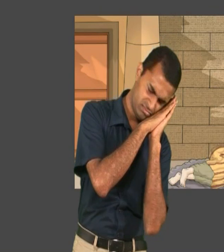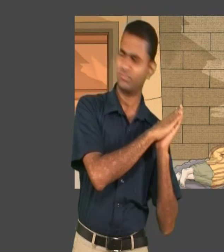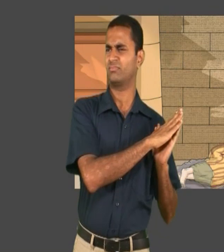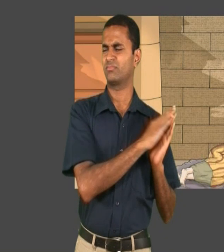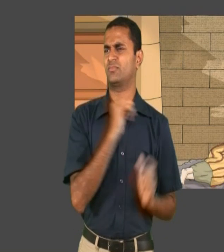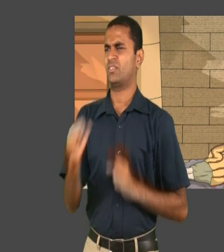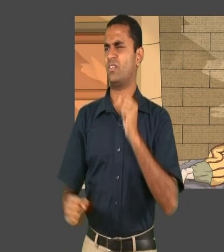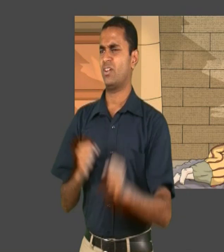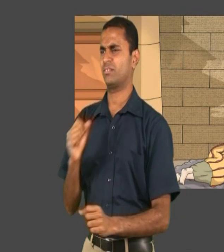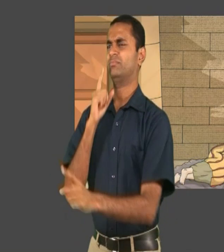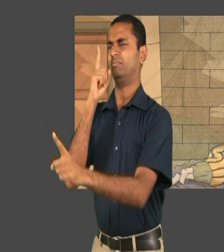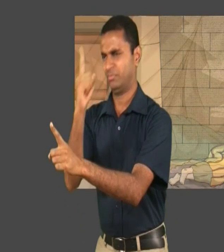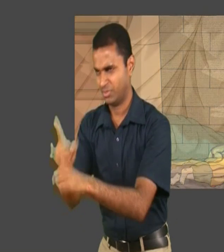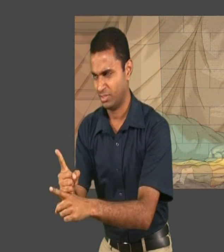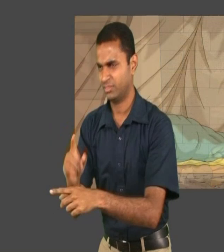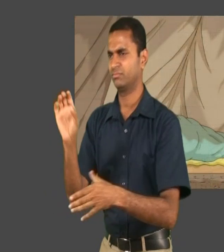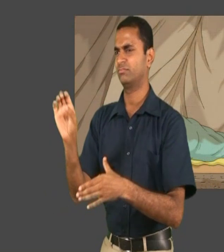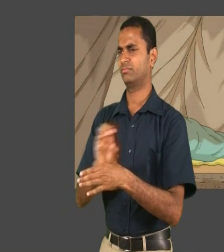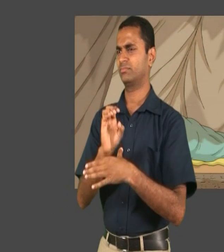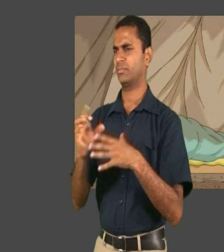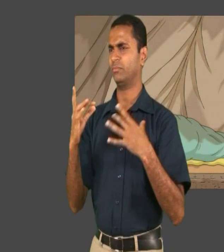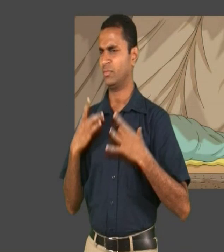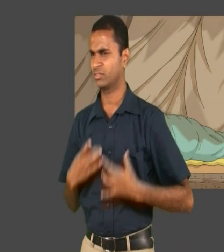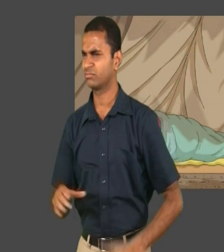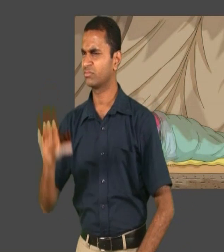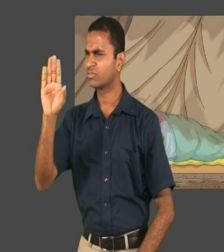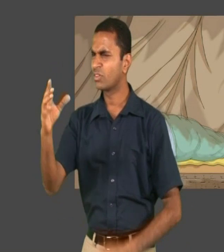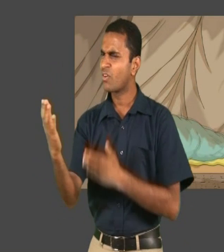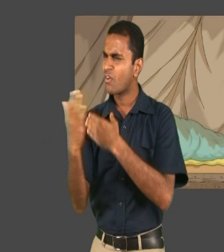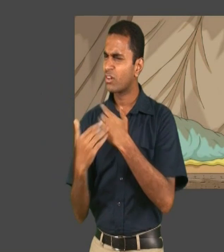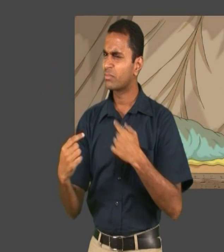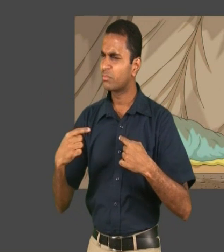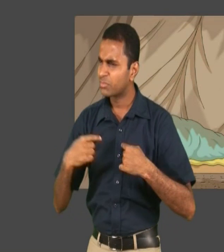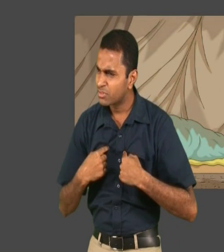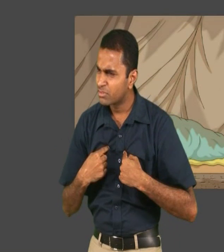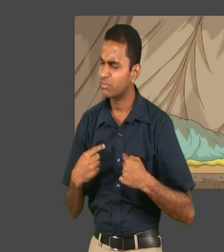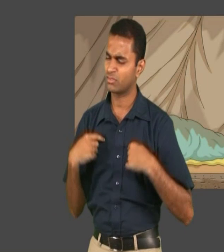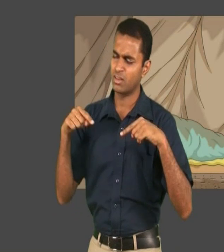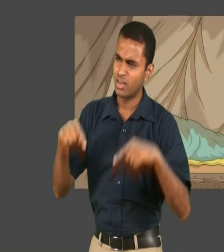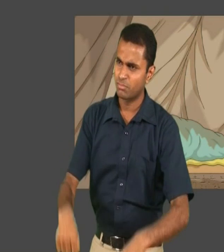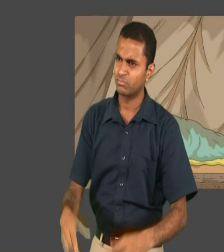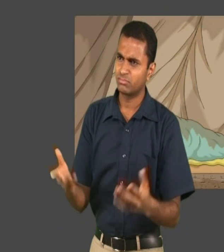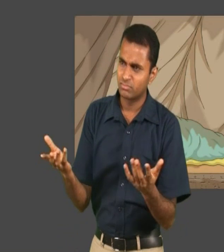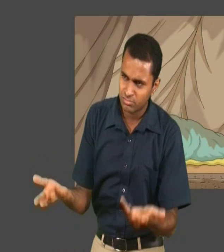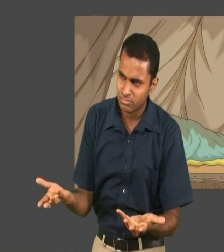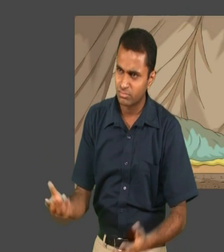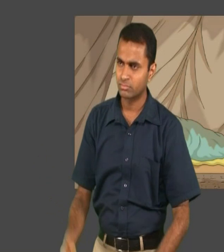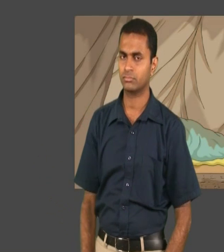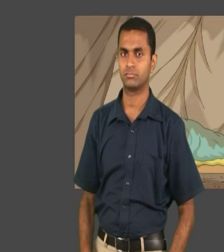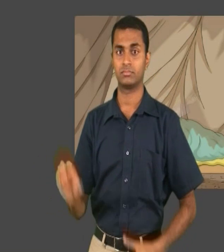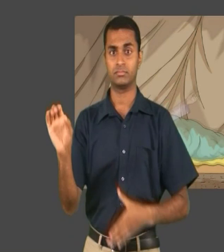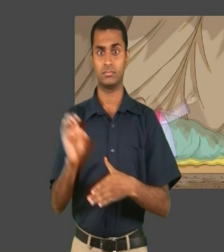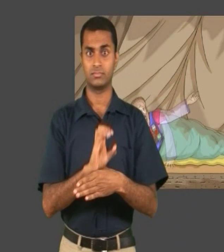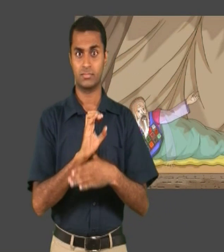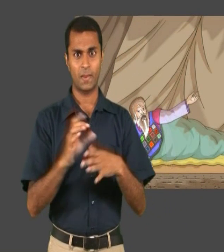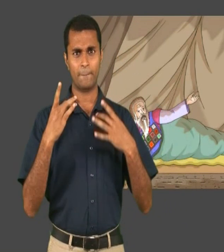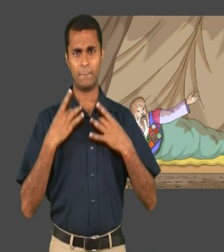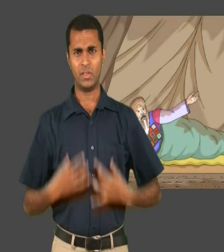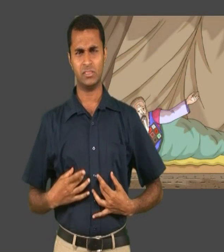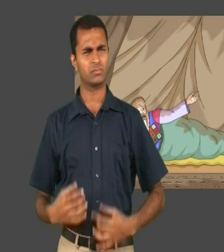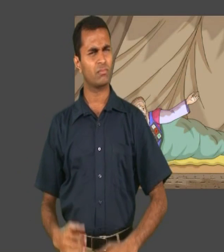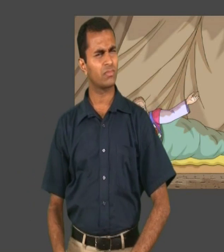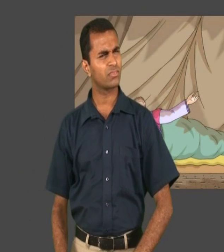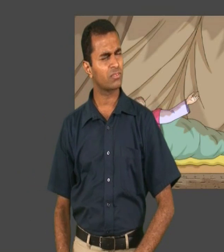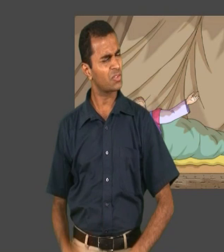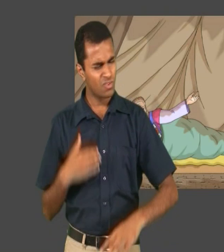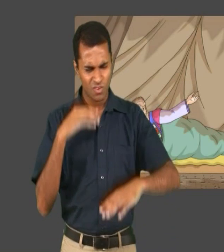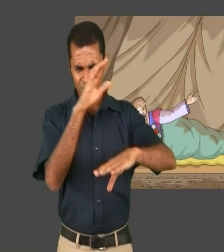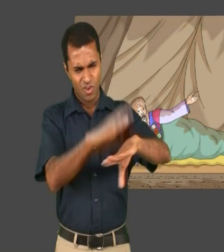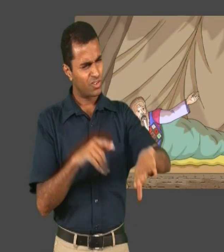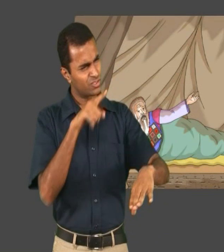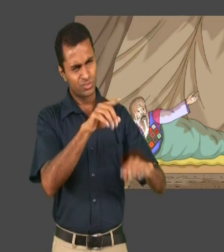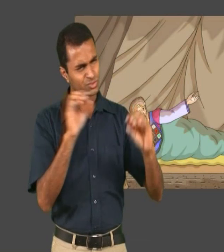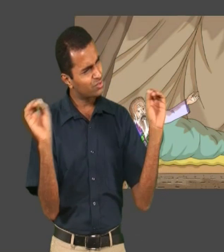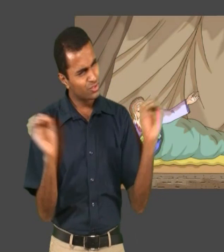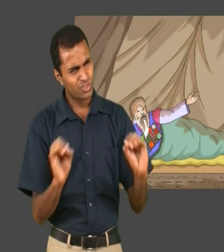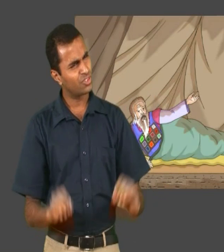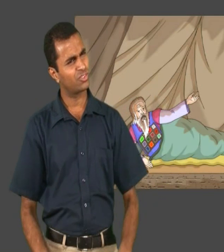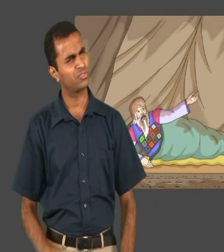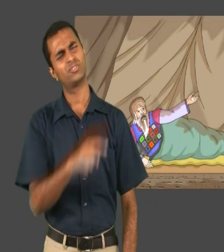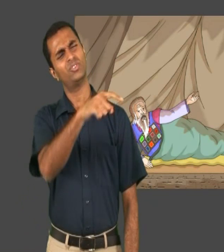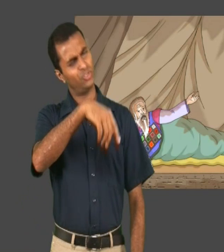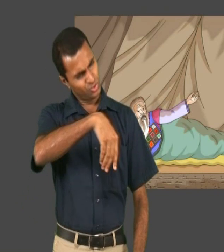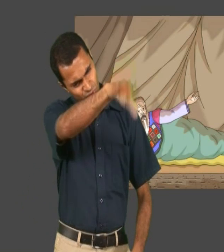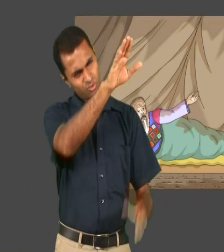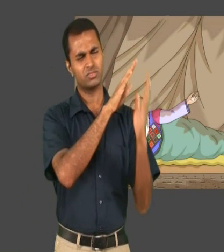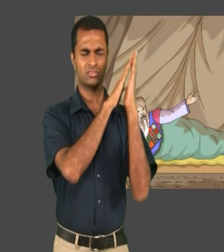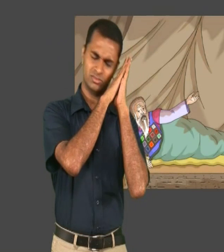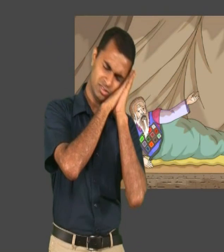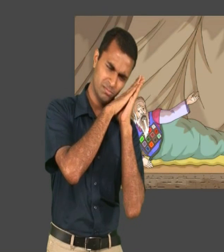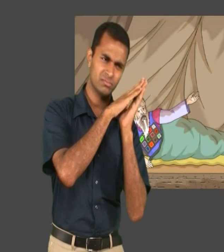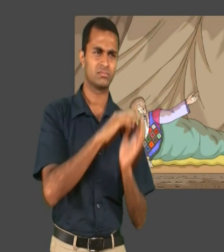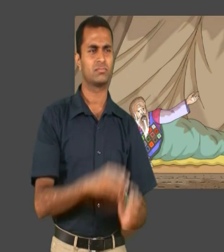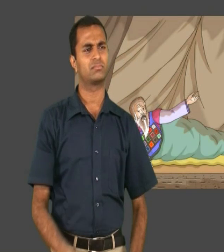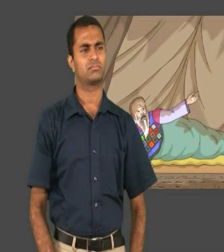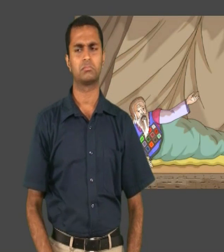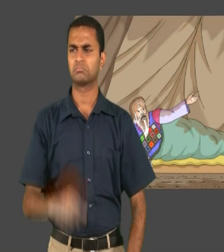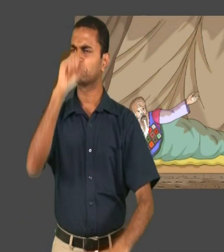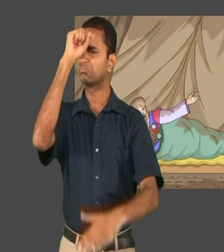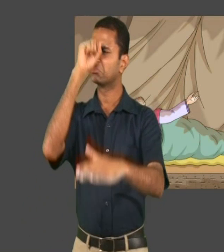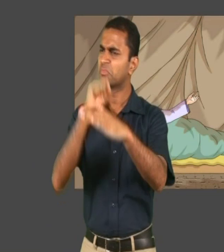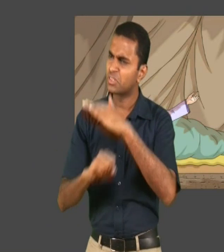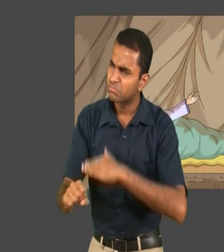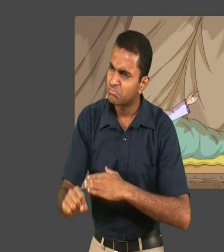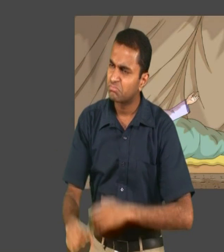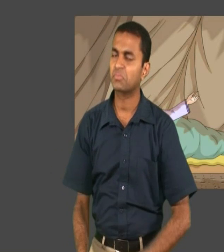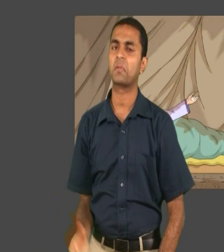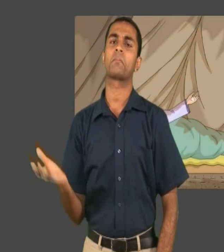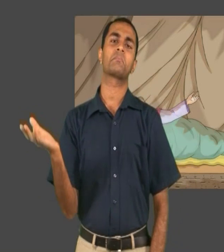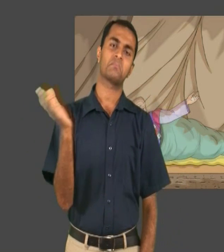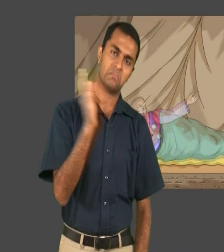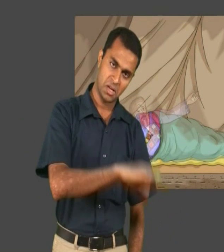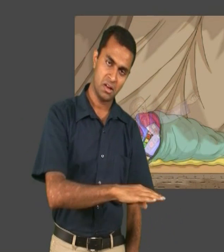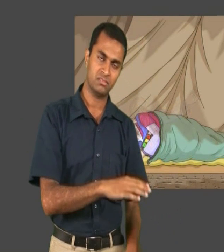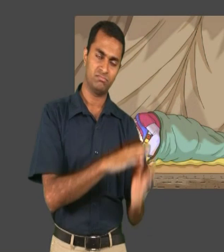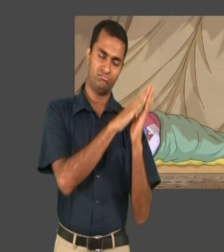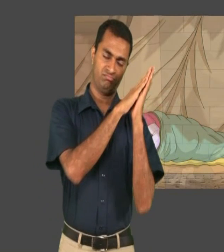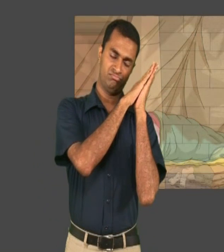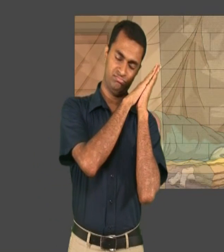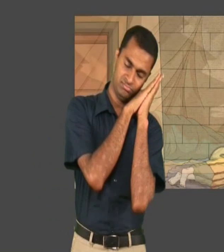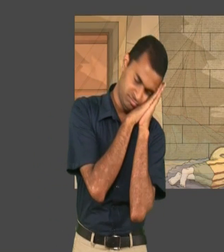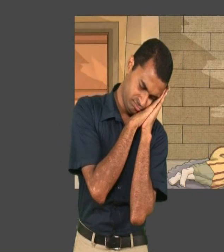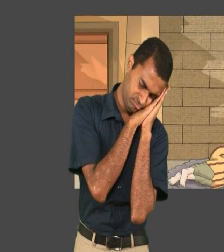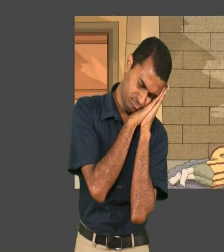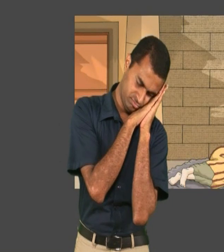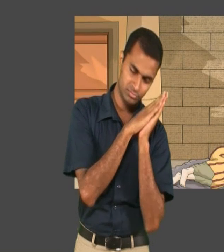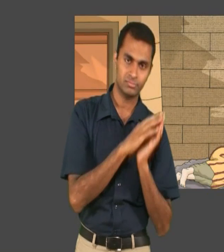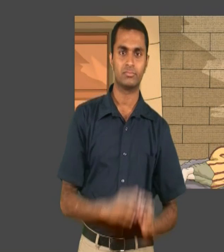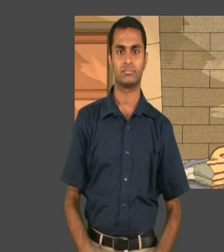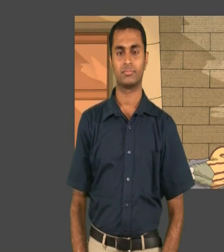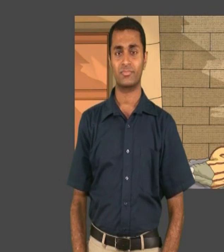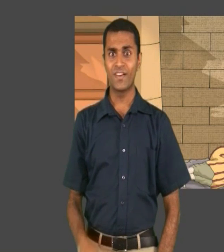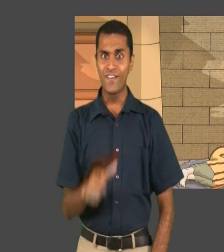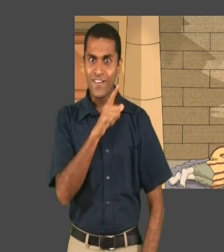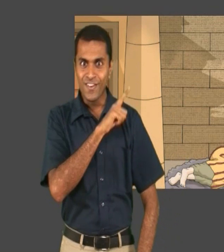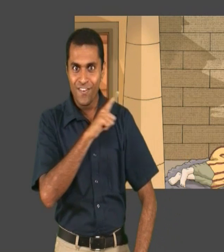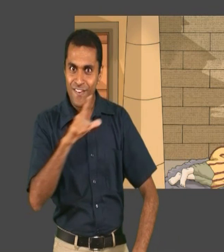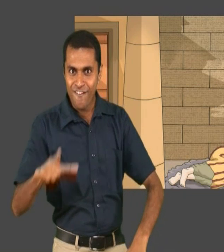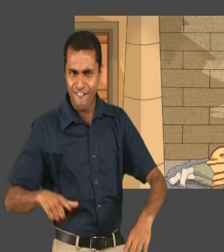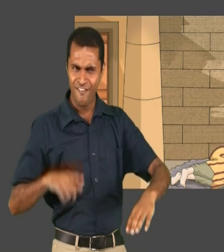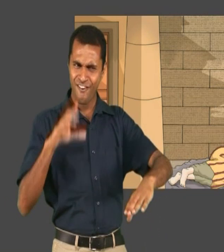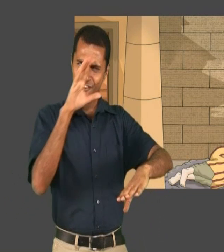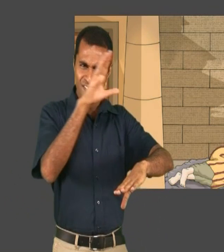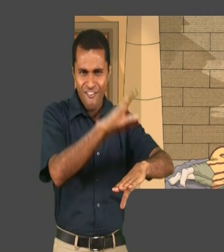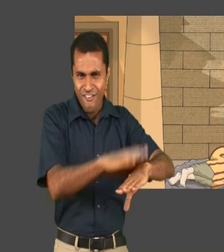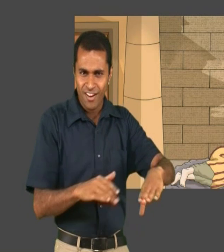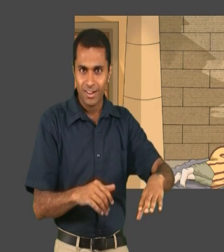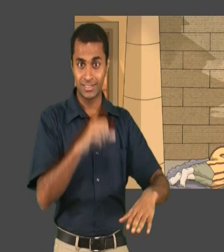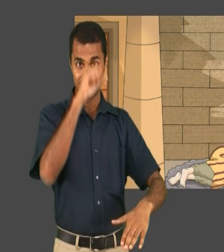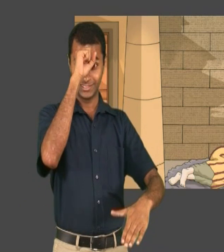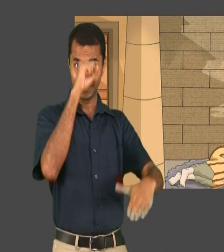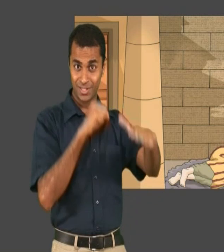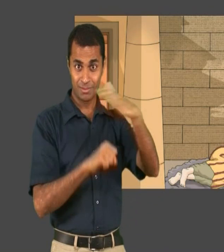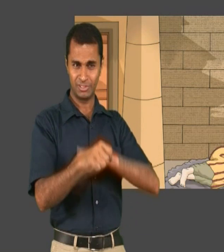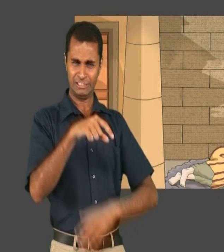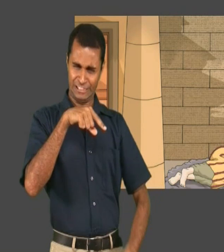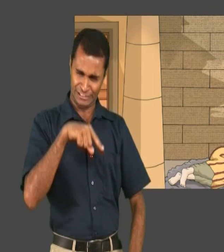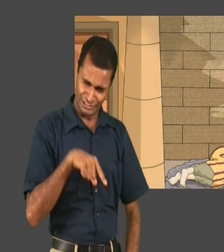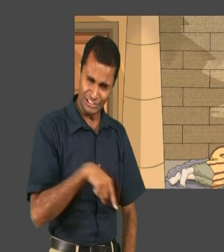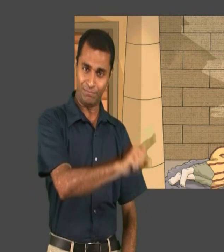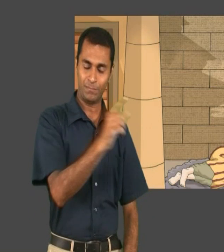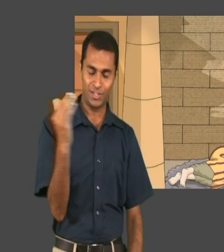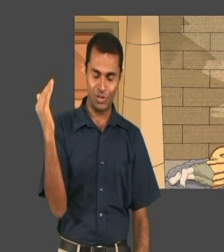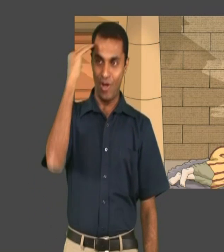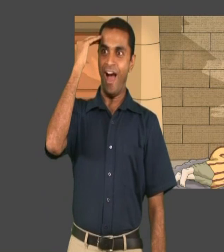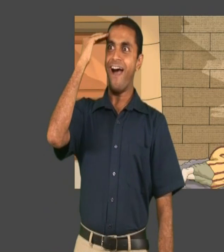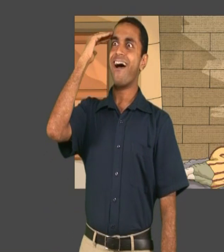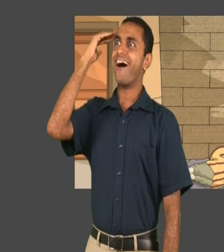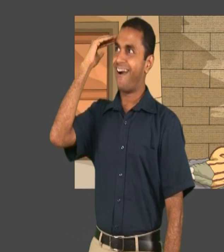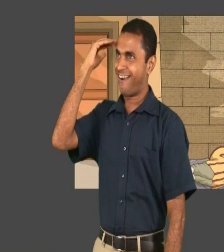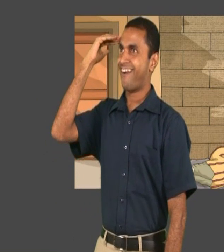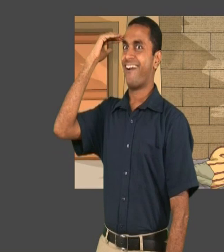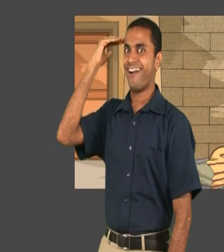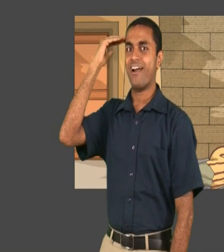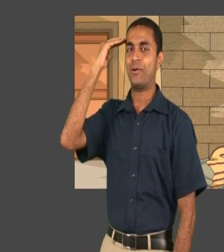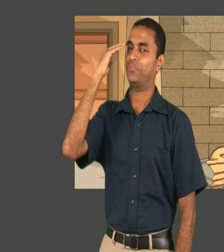So Samuel got up, went to Eli, and said, “Here I am, for you have called me.” “My son, I did not call,” Eli replied. “Go back and lie down.”